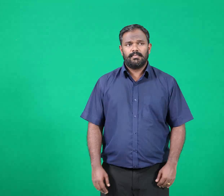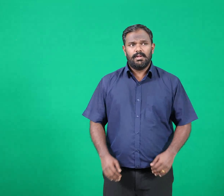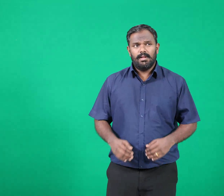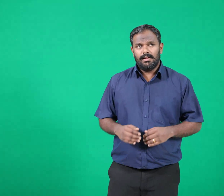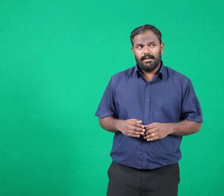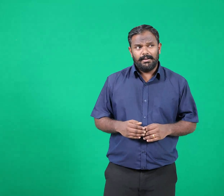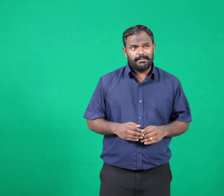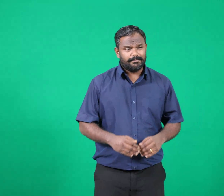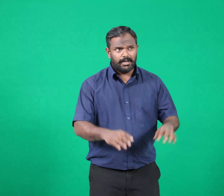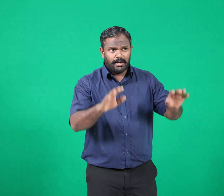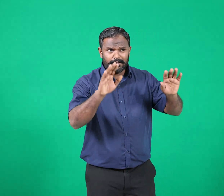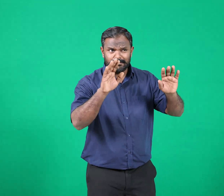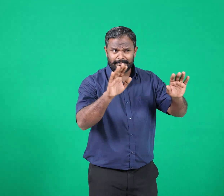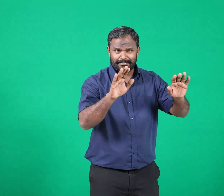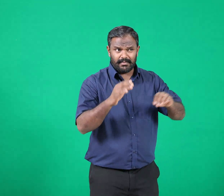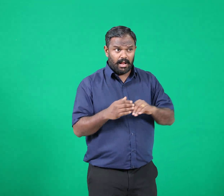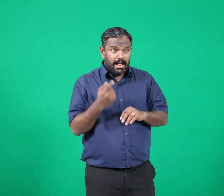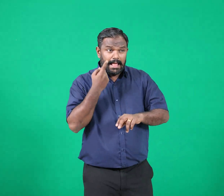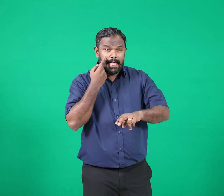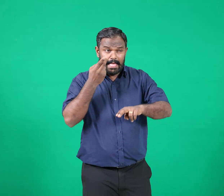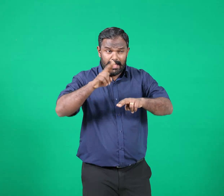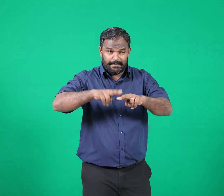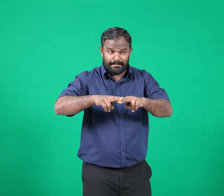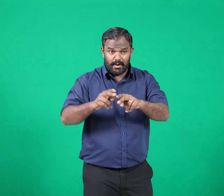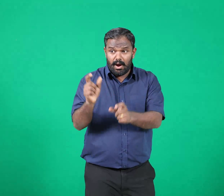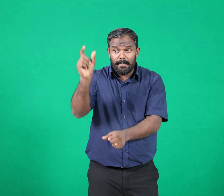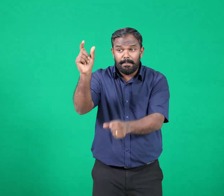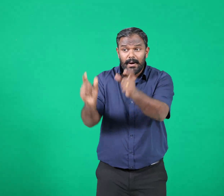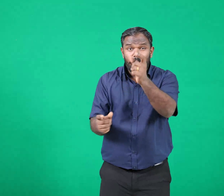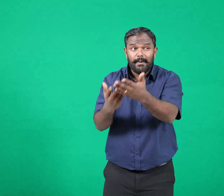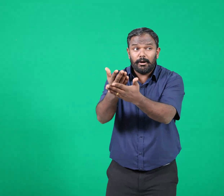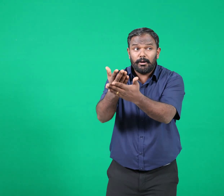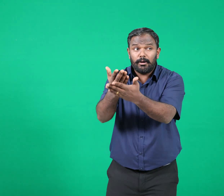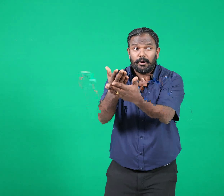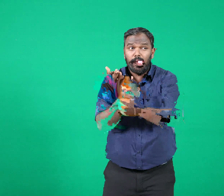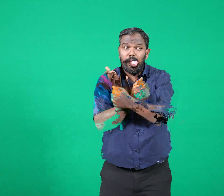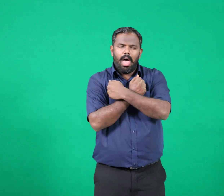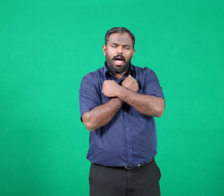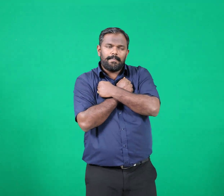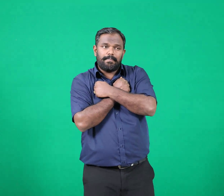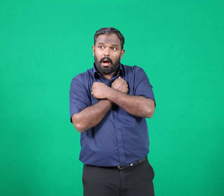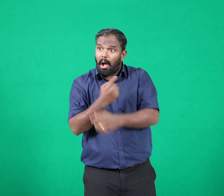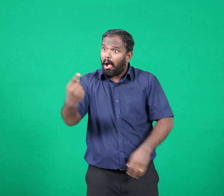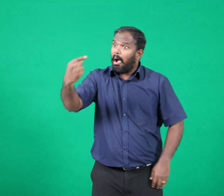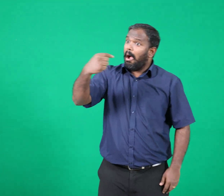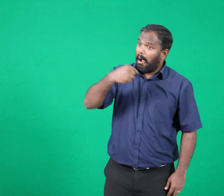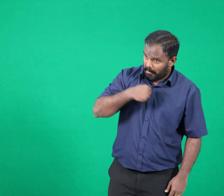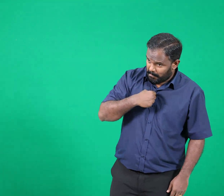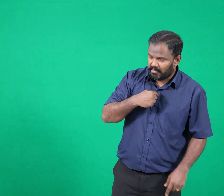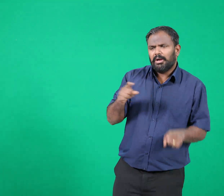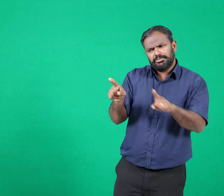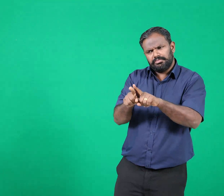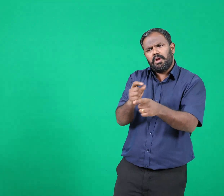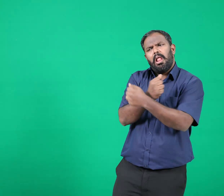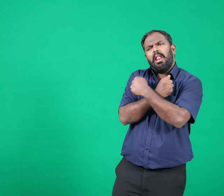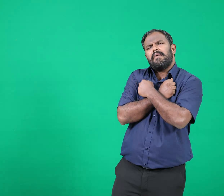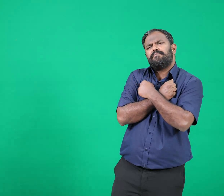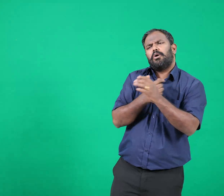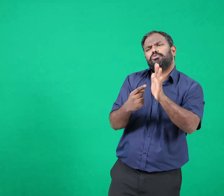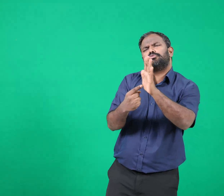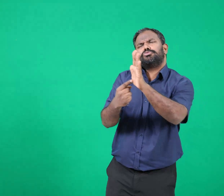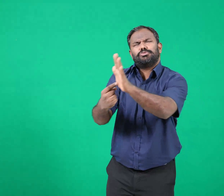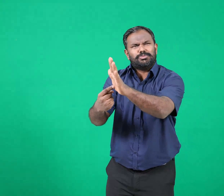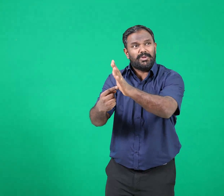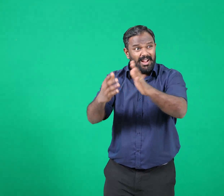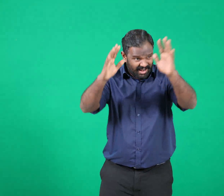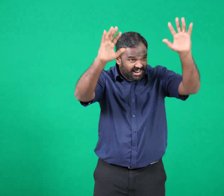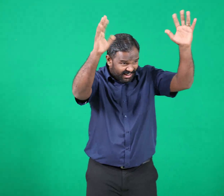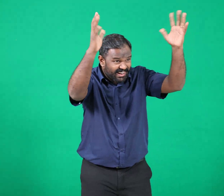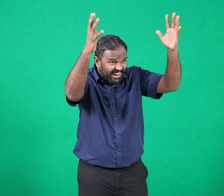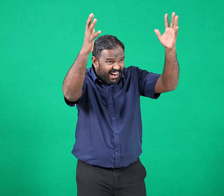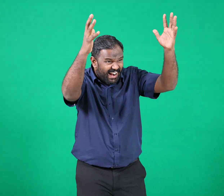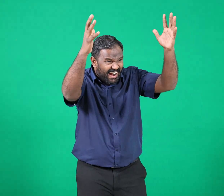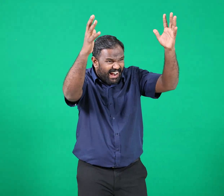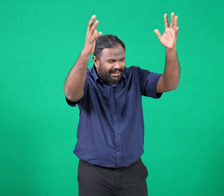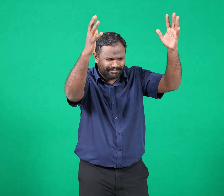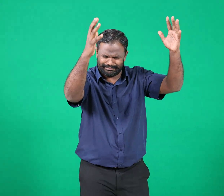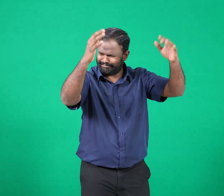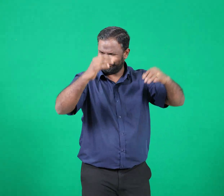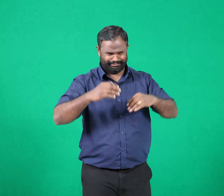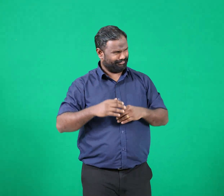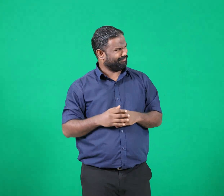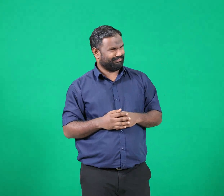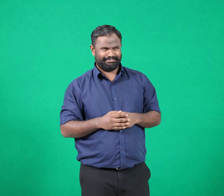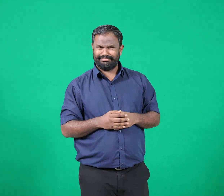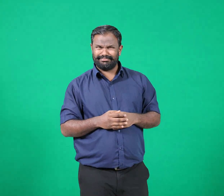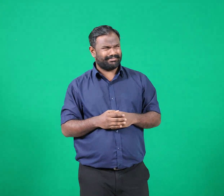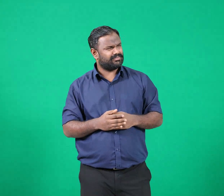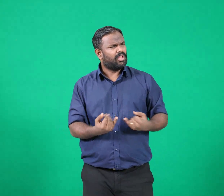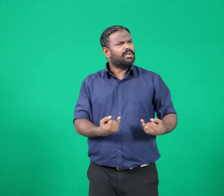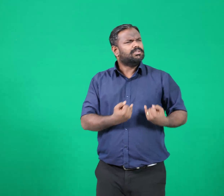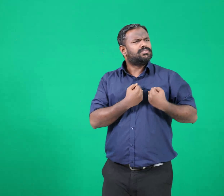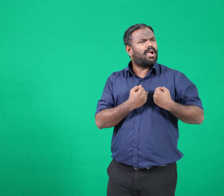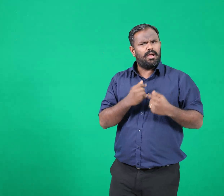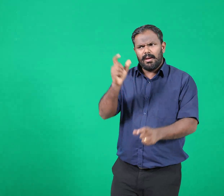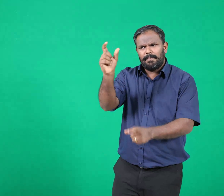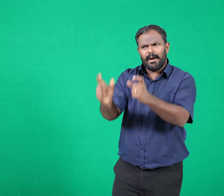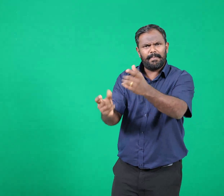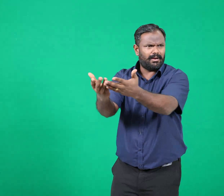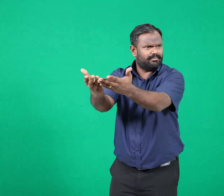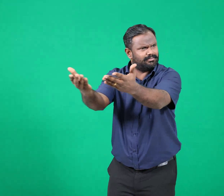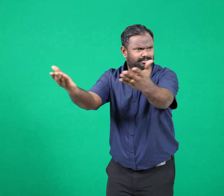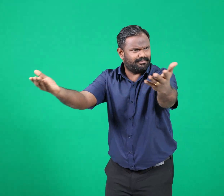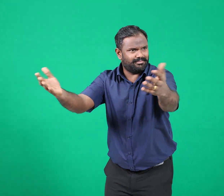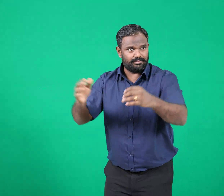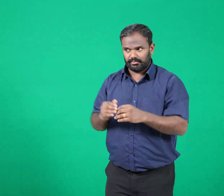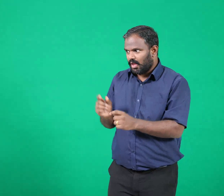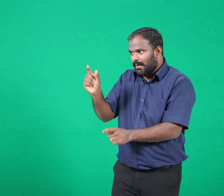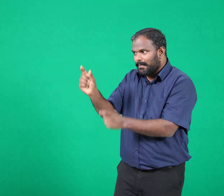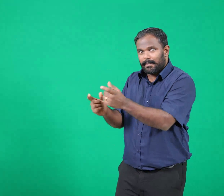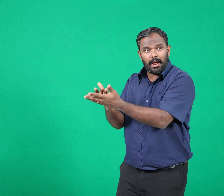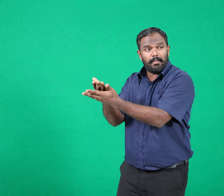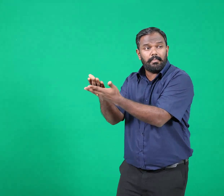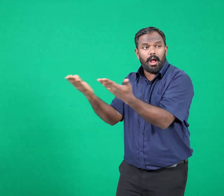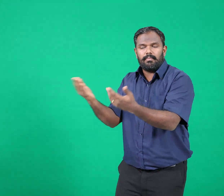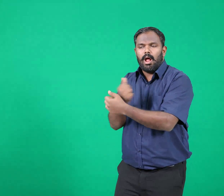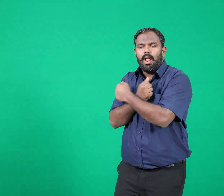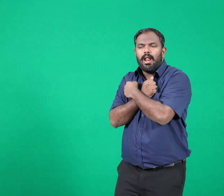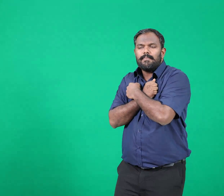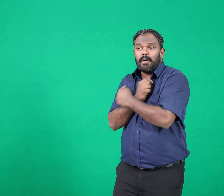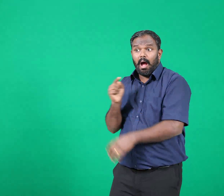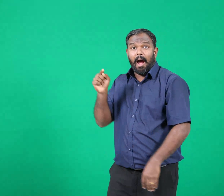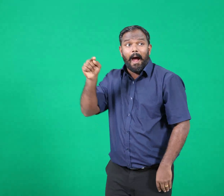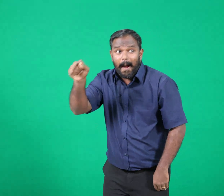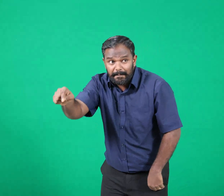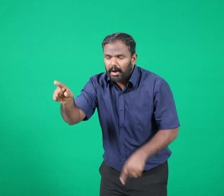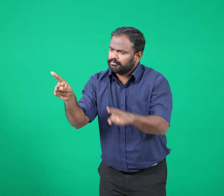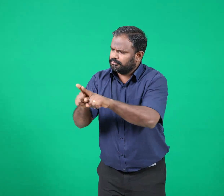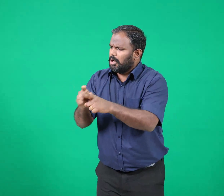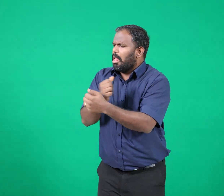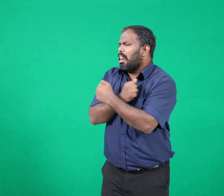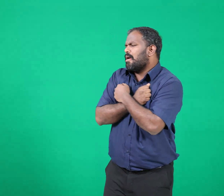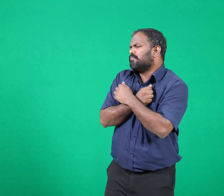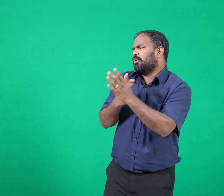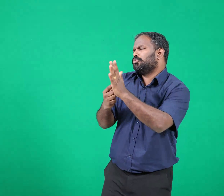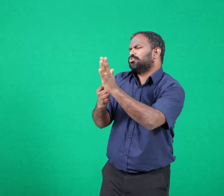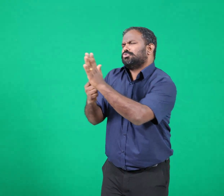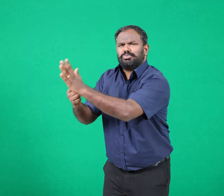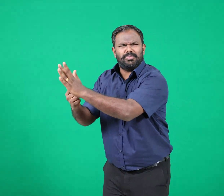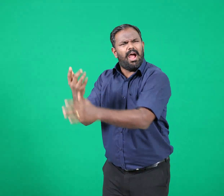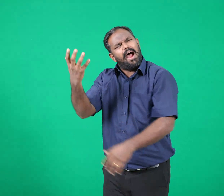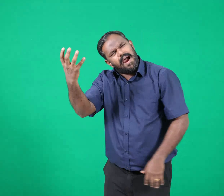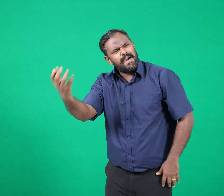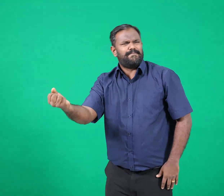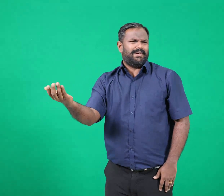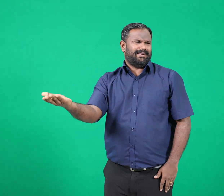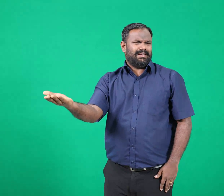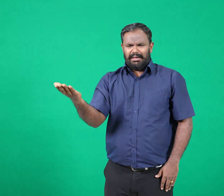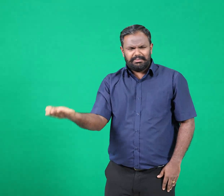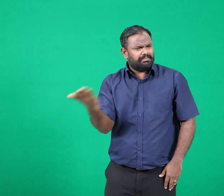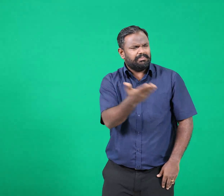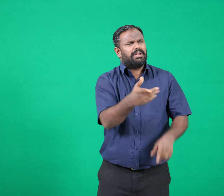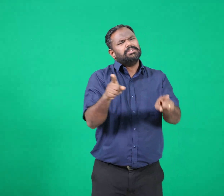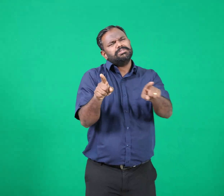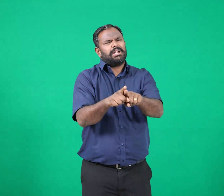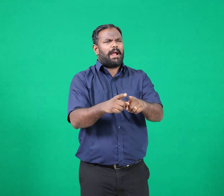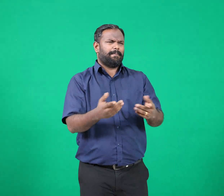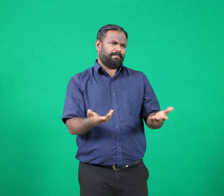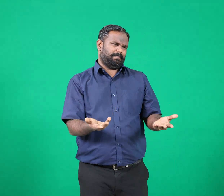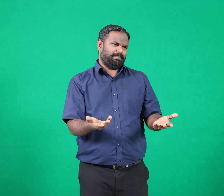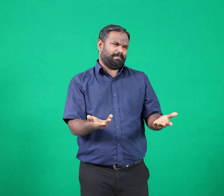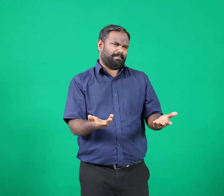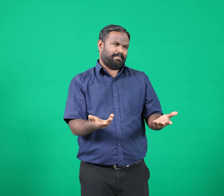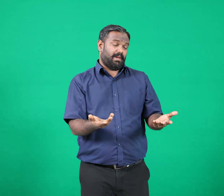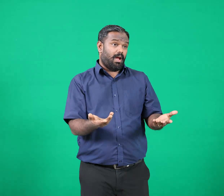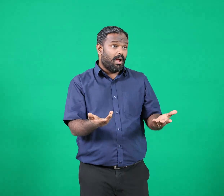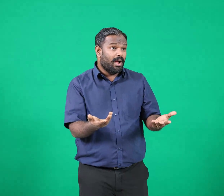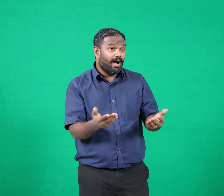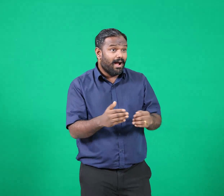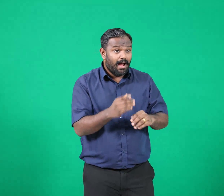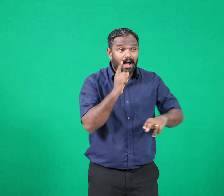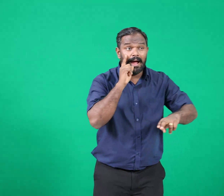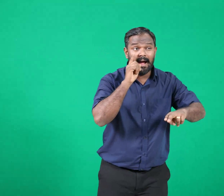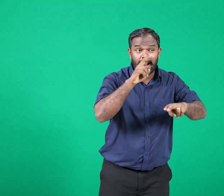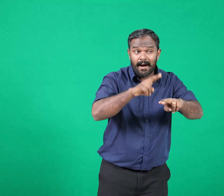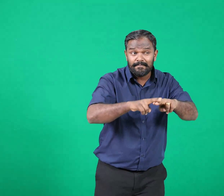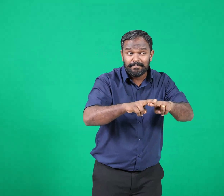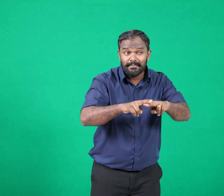If you love those who love you, what credit is that to you? Even sinners love those who love them.